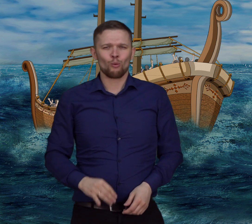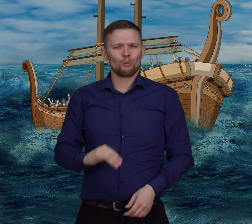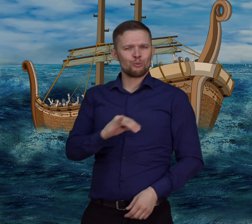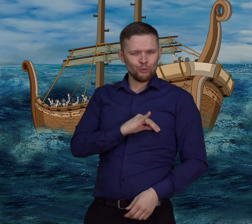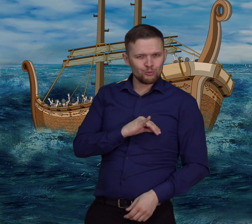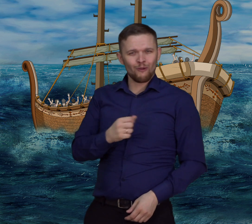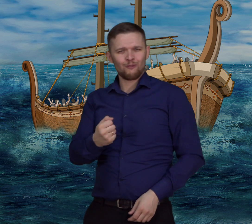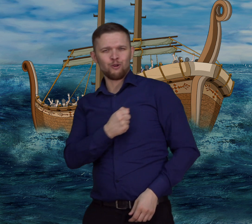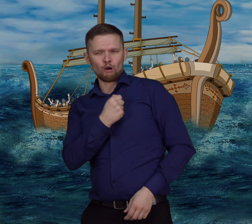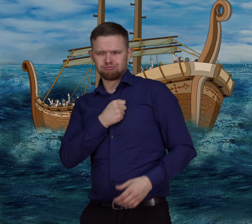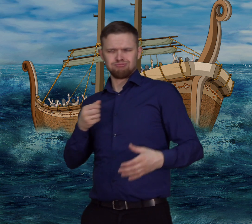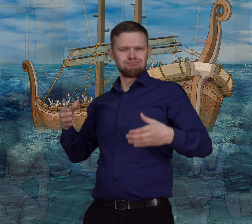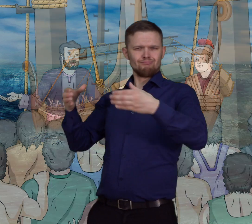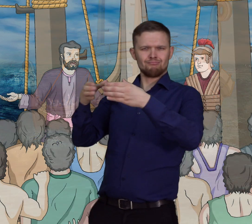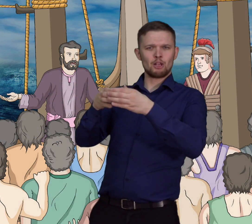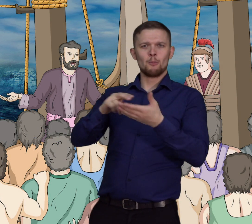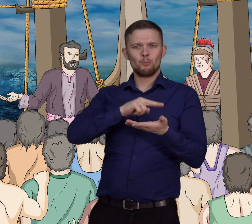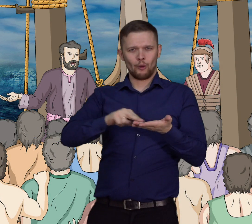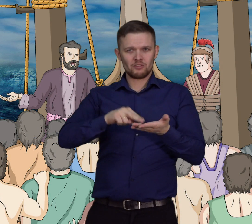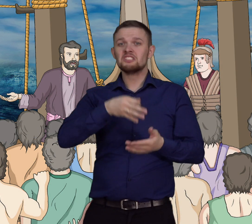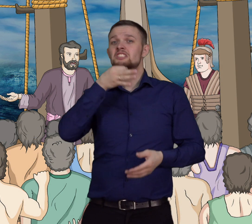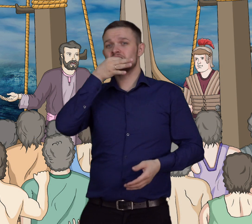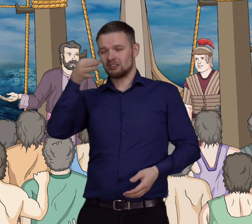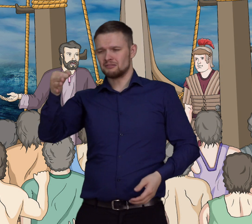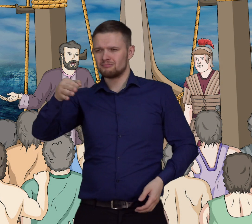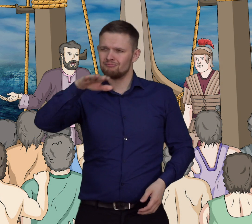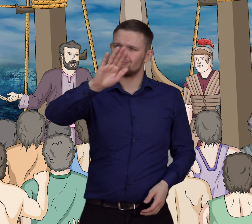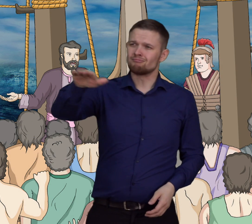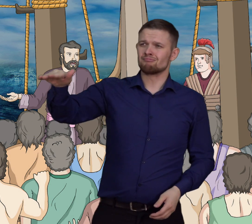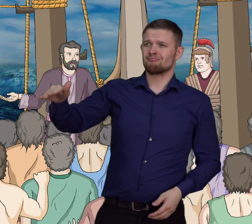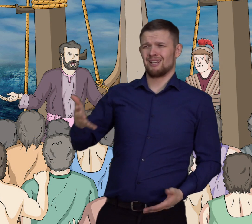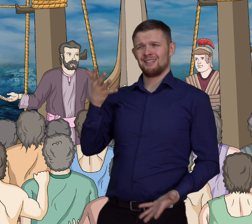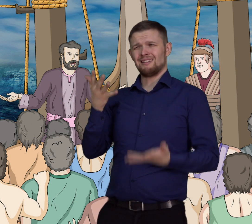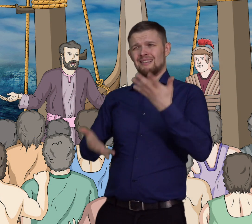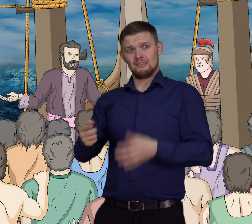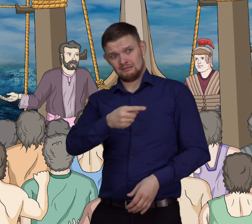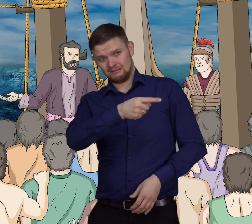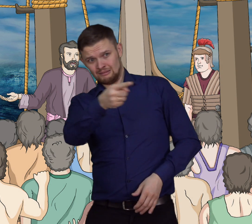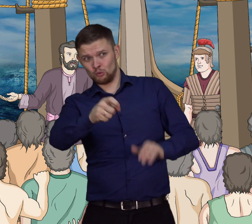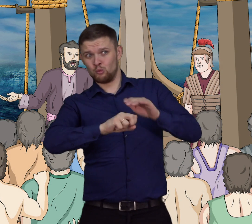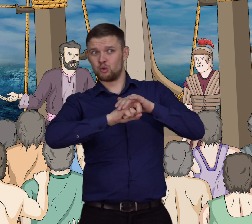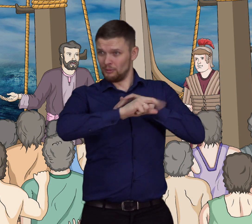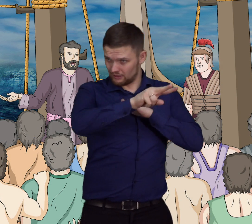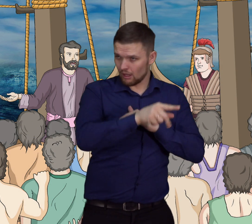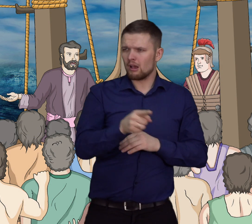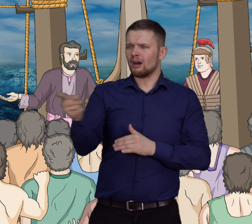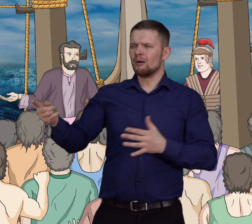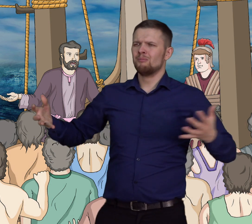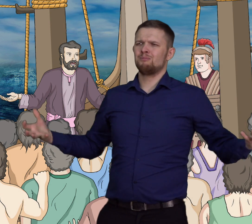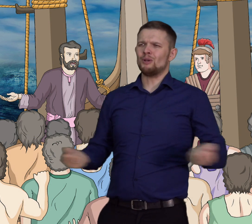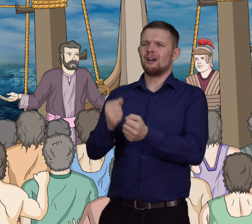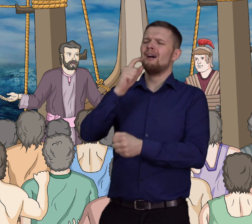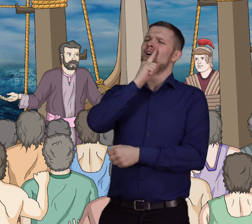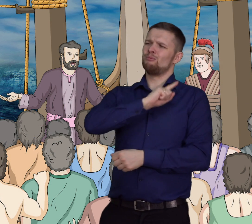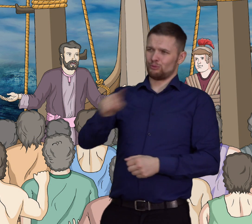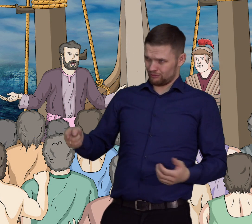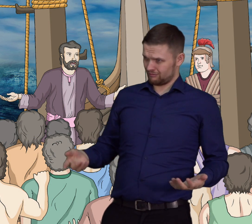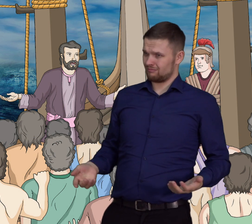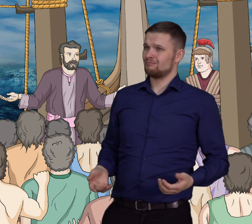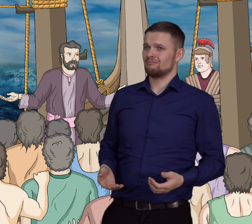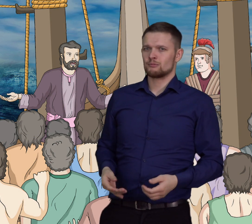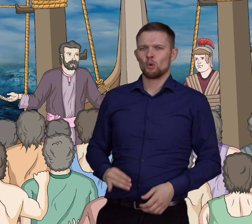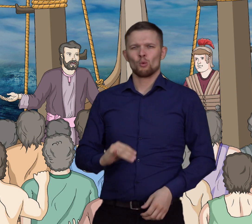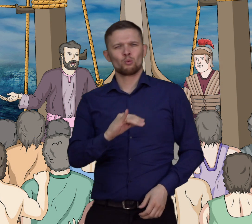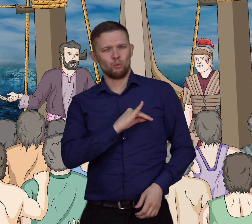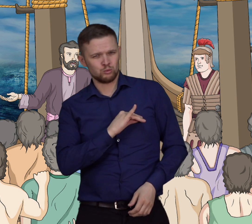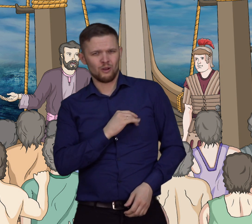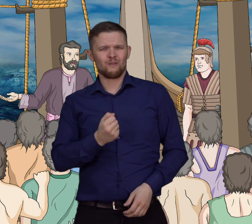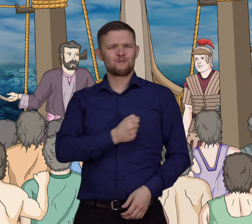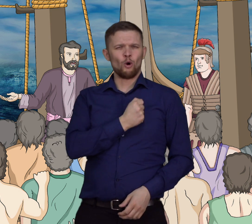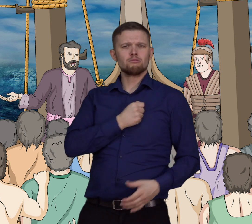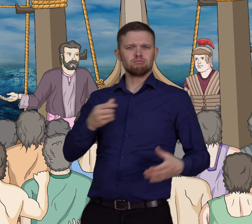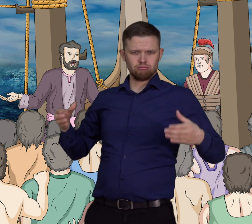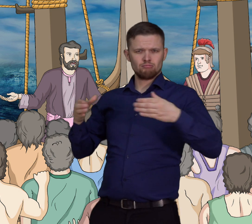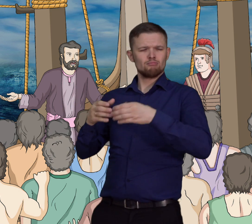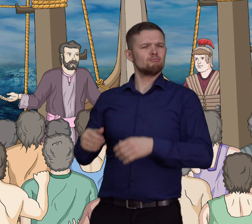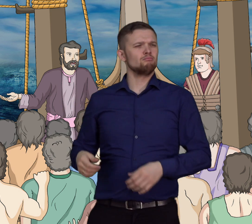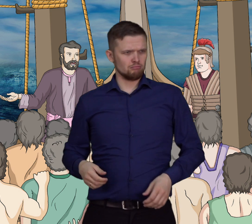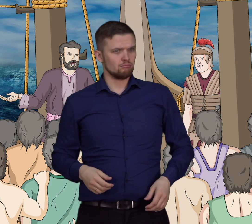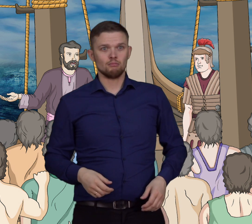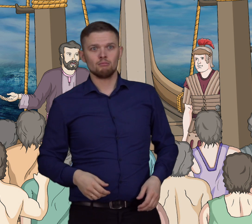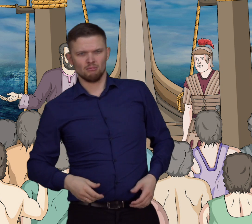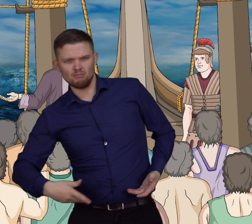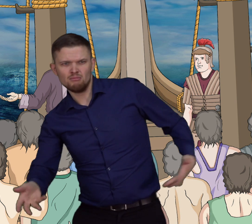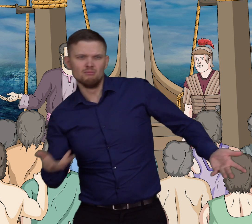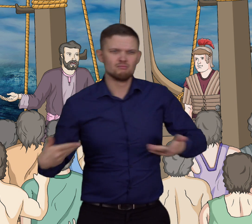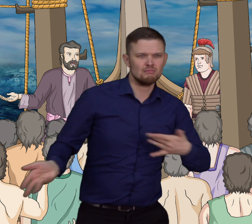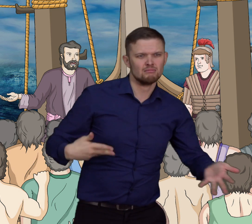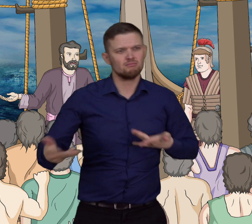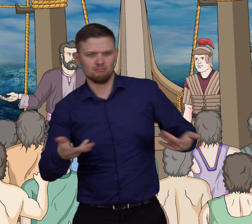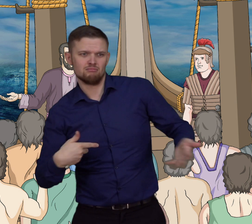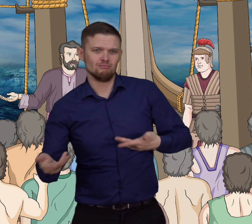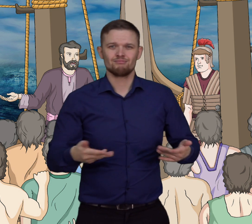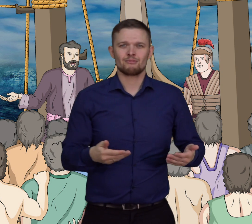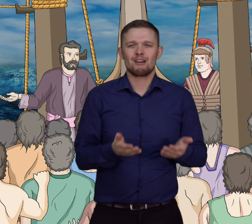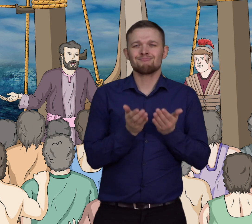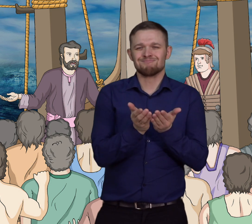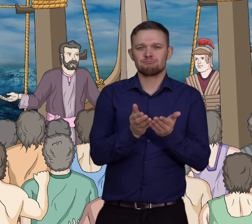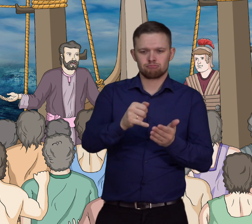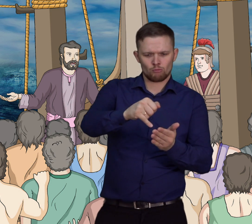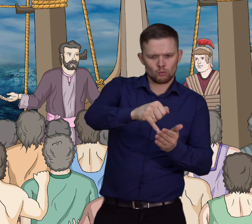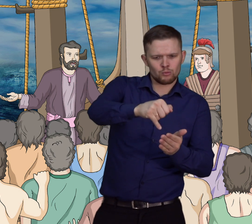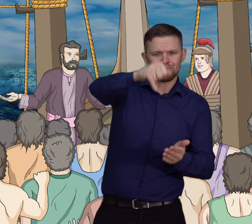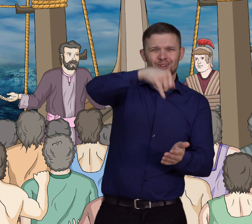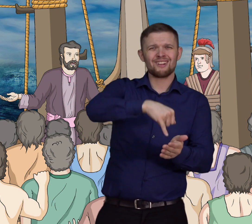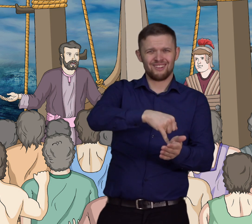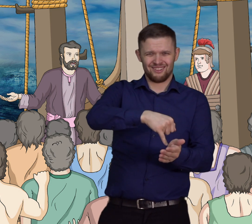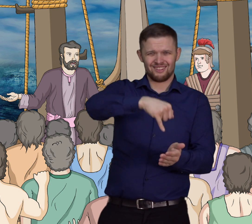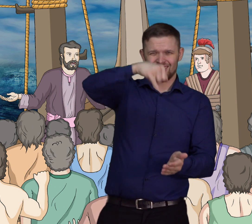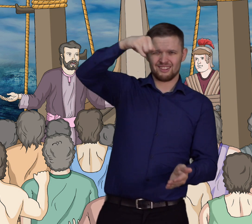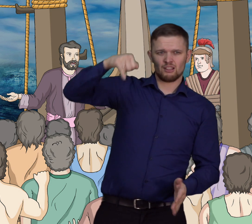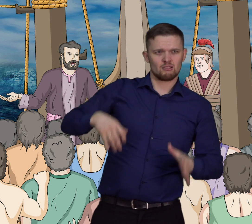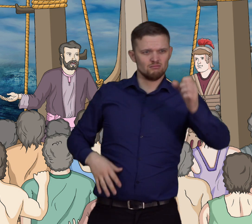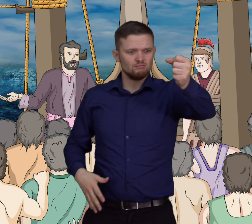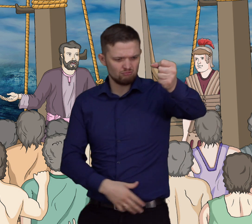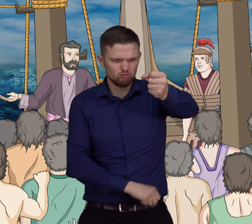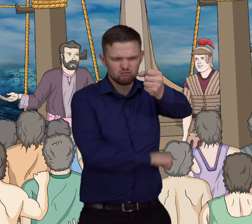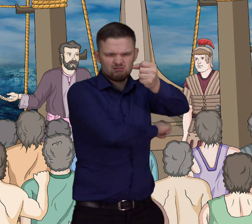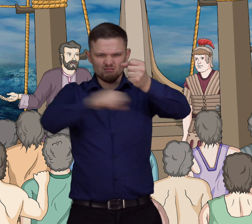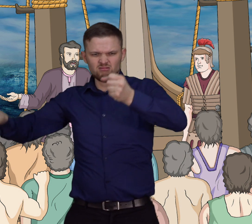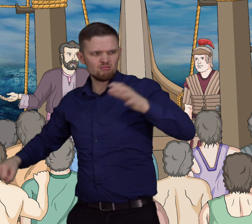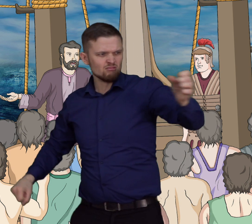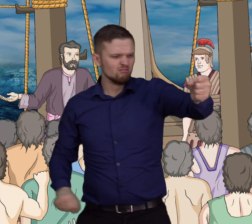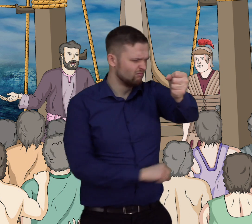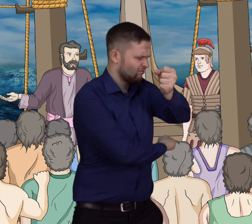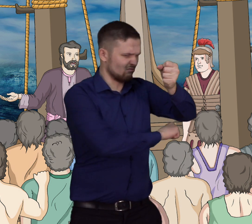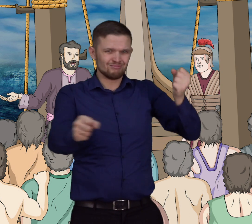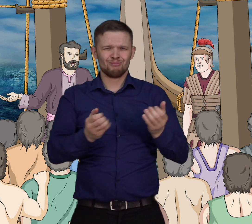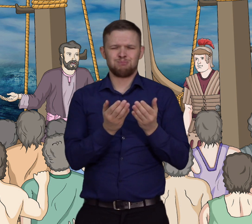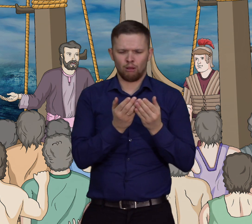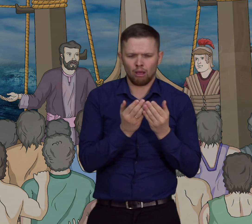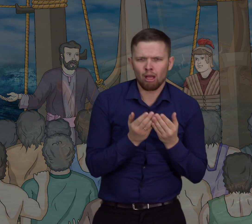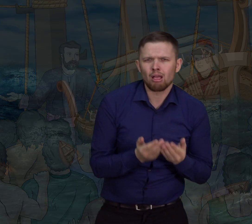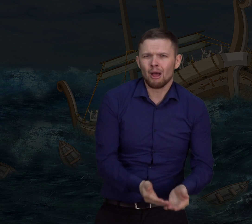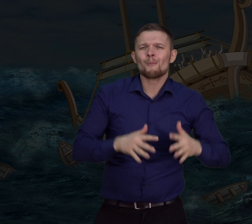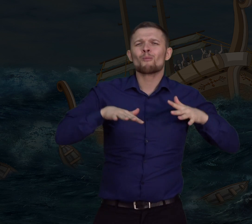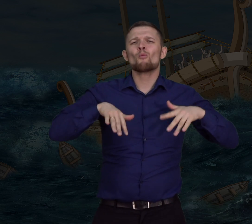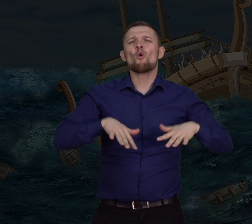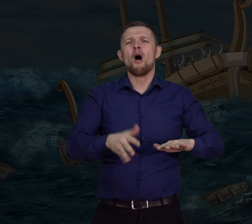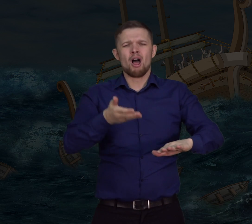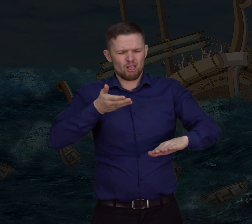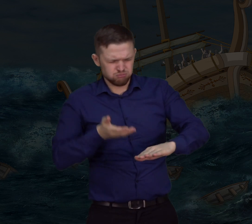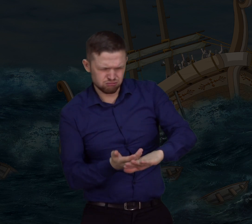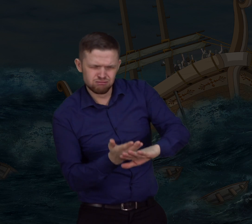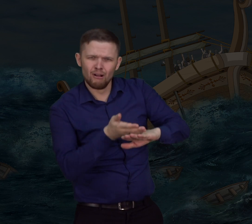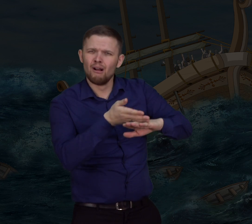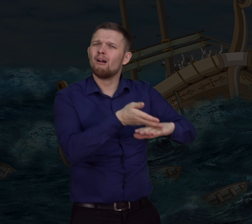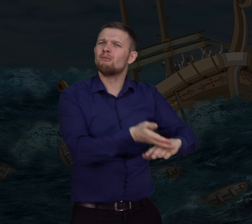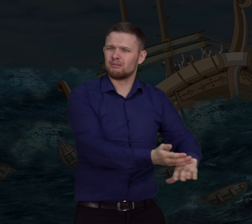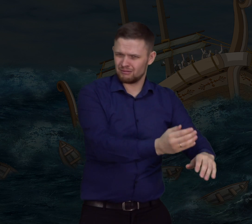But Paul said to the centurion and the soldiers, “Unless these men remain with the ship, you cannot be saved.”